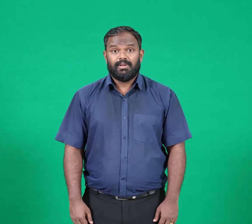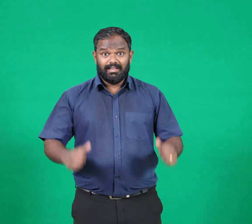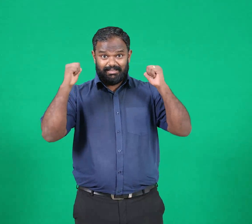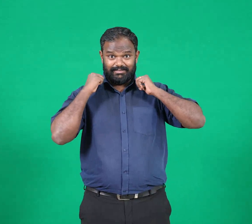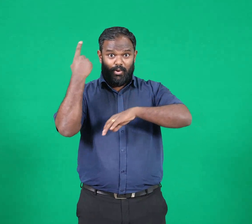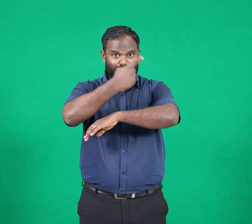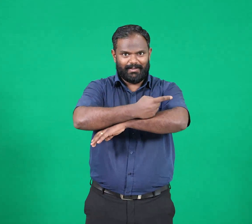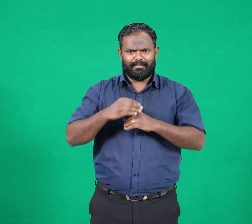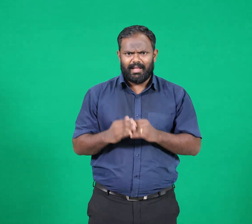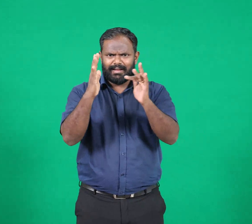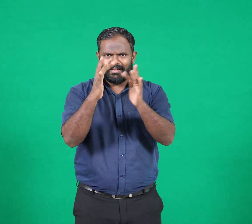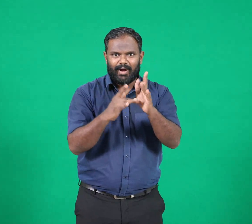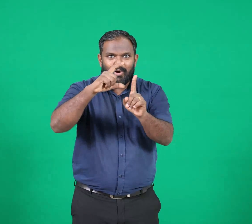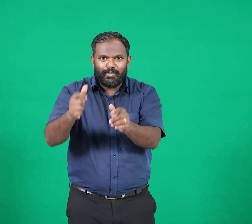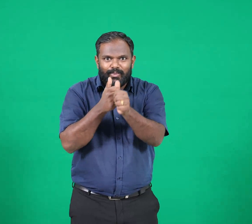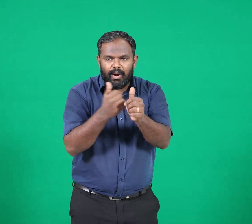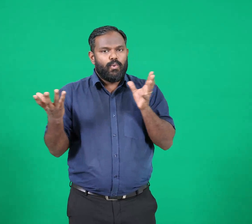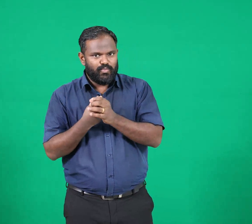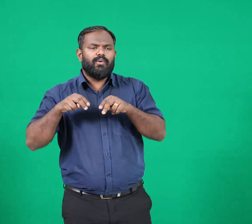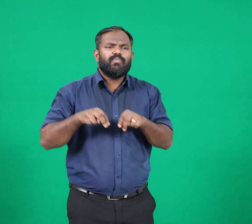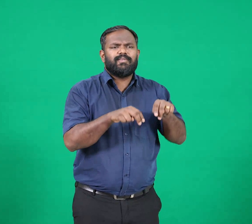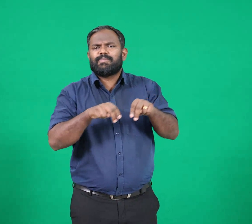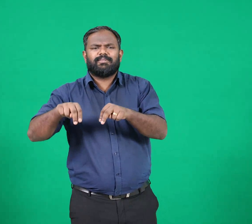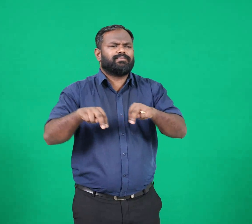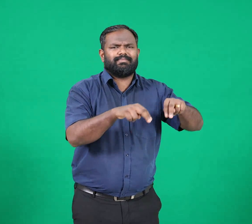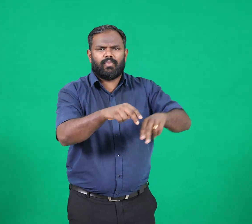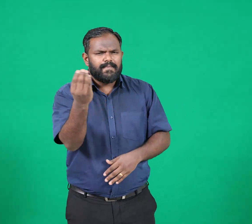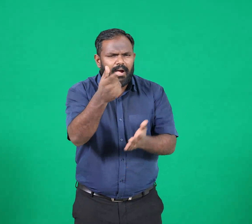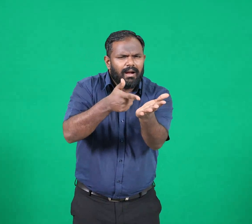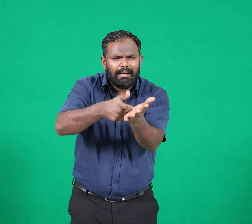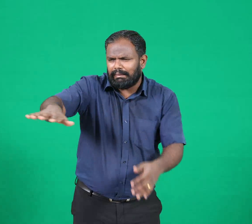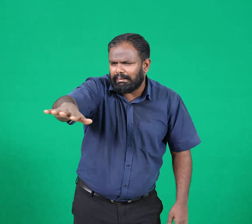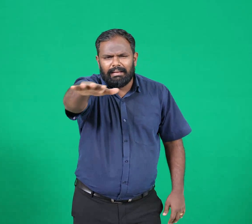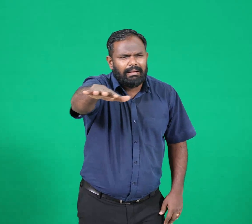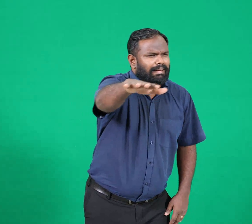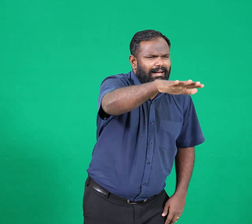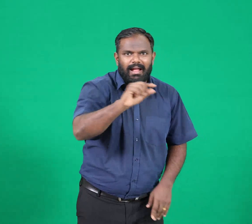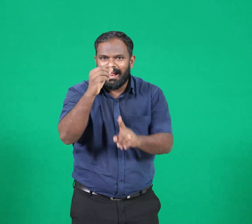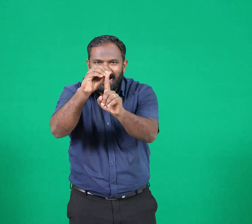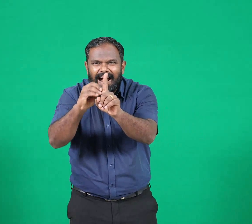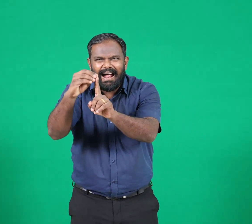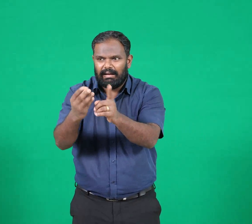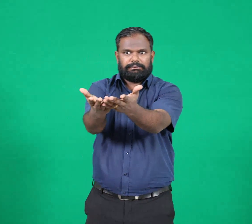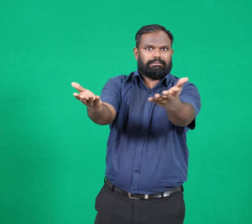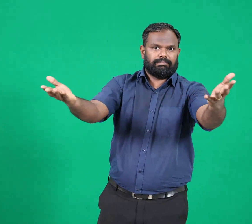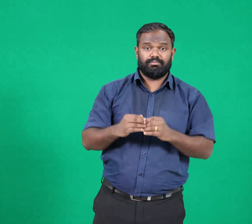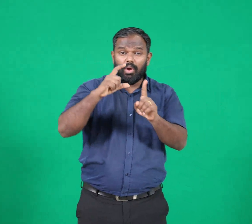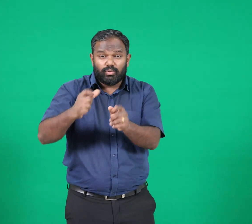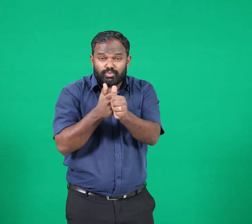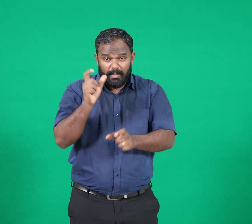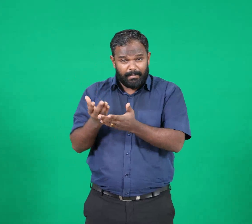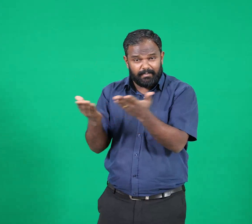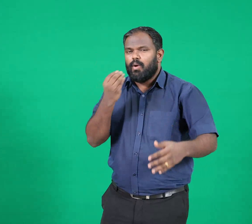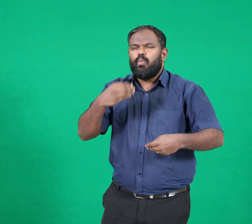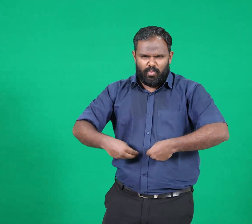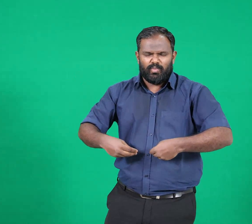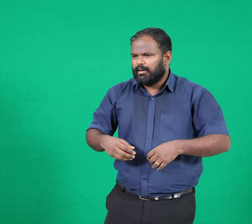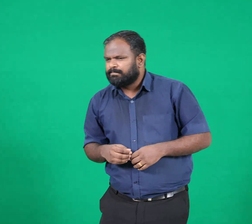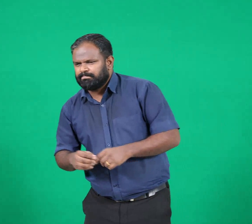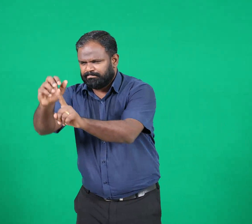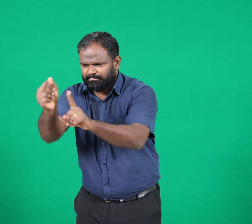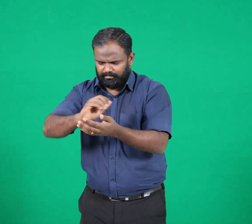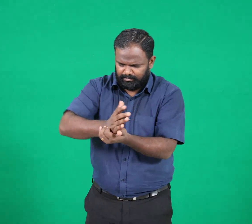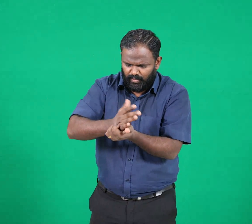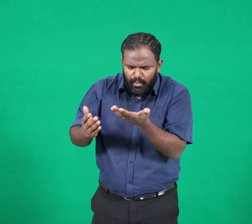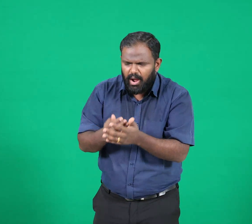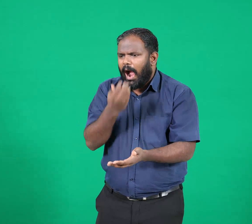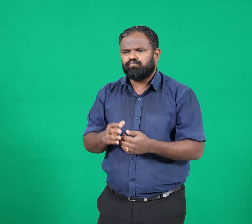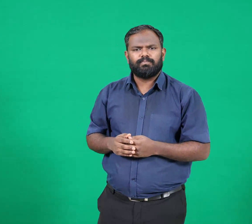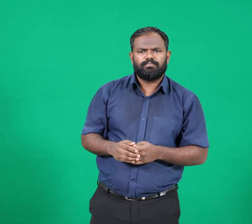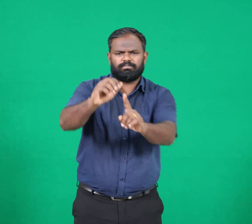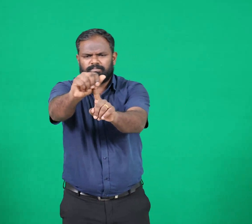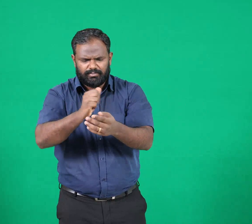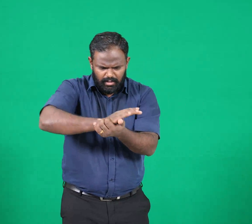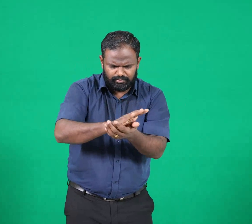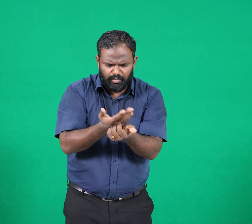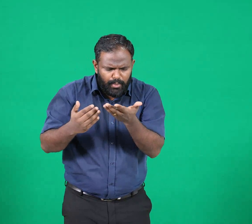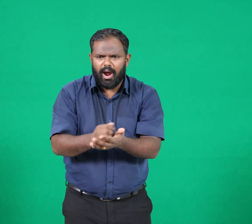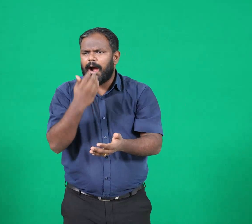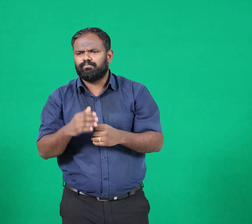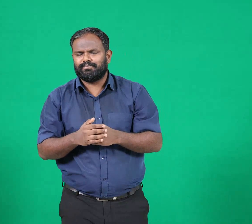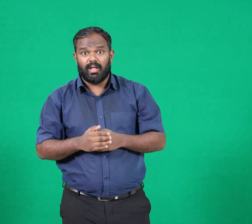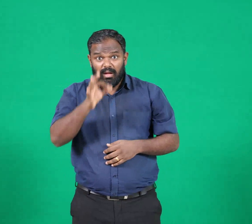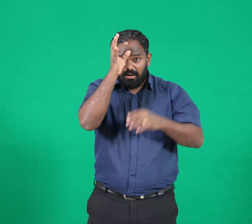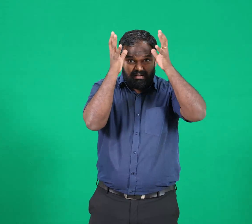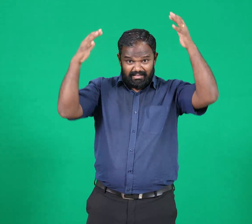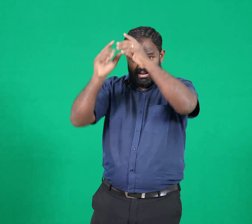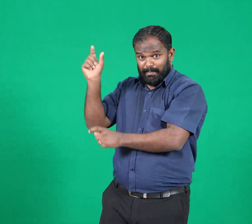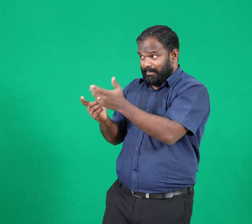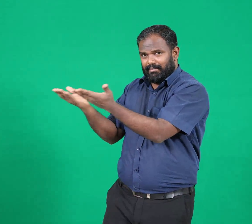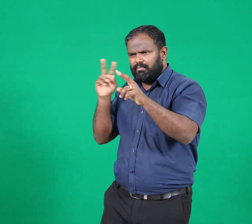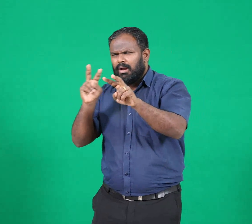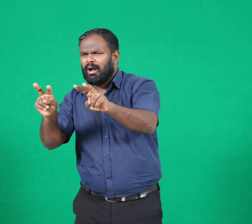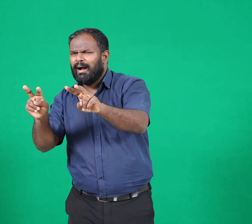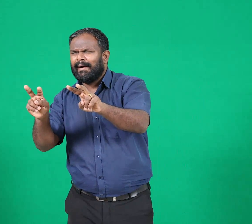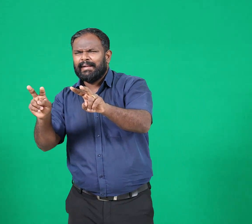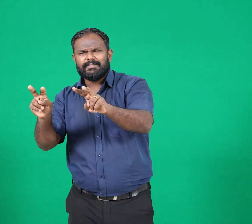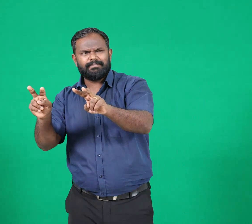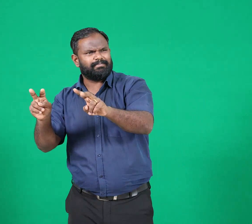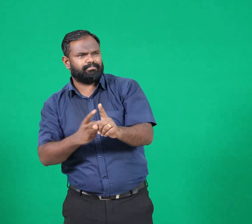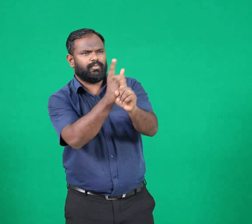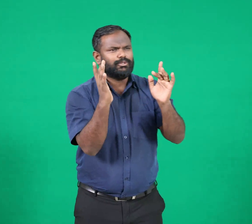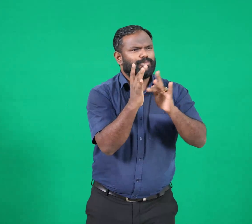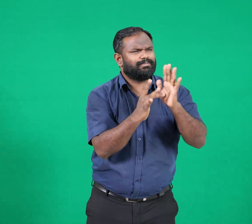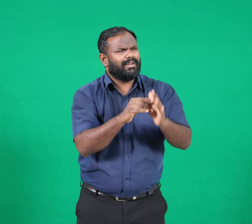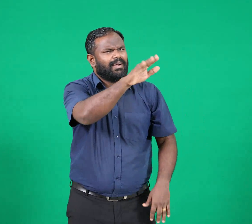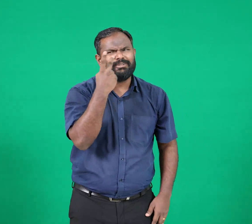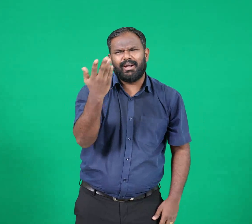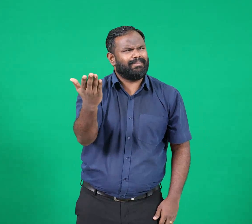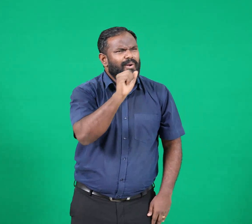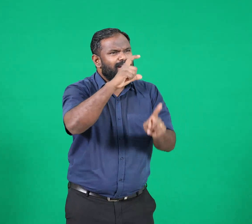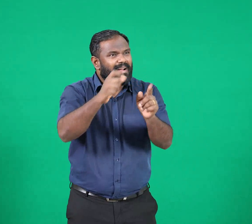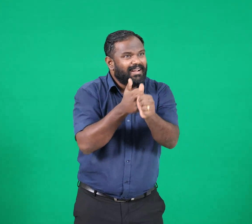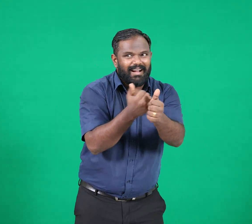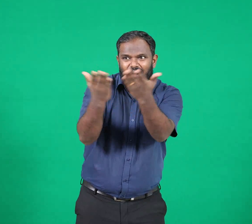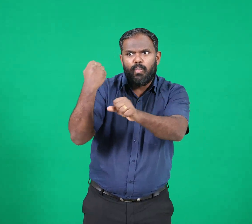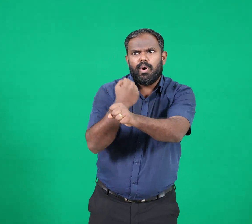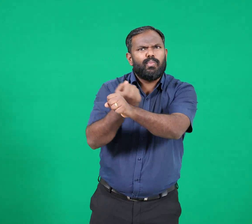At that time Jesus went through the grainfields on the Sabbath. His disciples were hungry and began to pick the heads of grain and eat them.